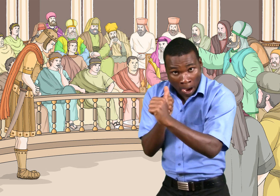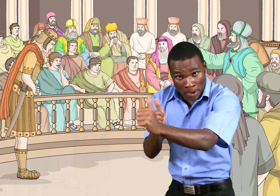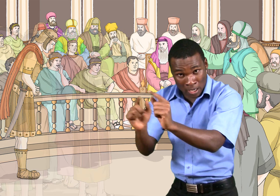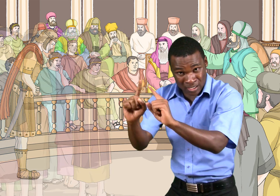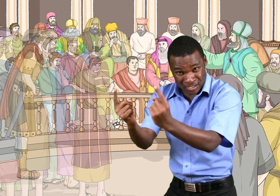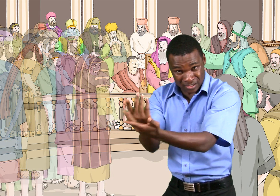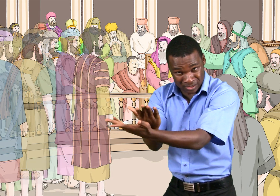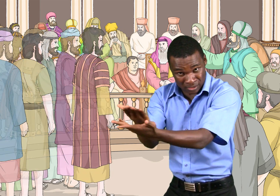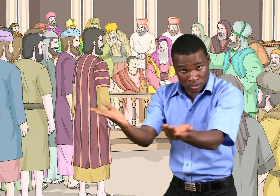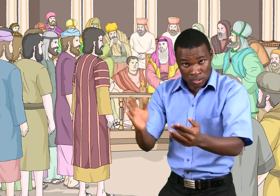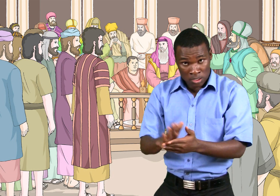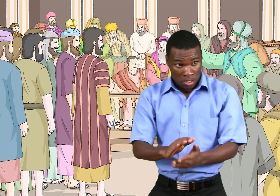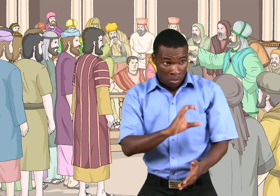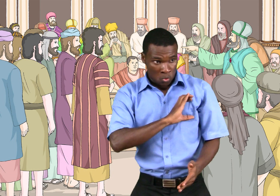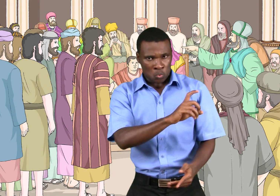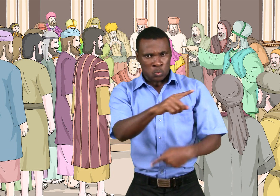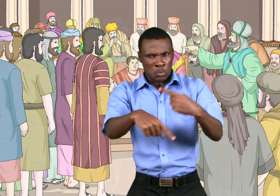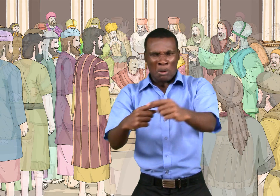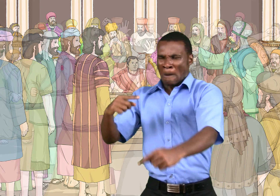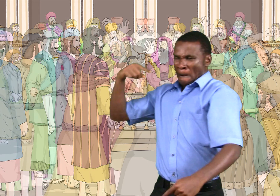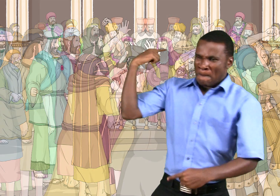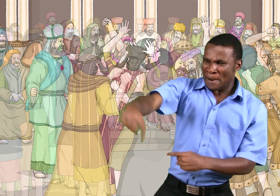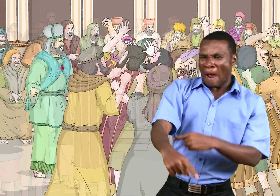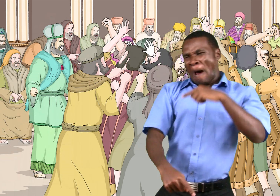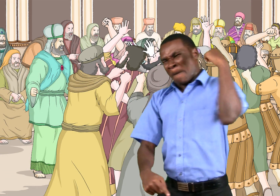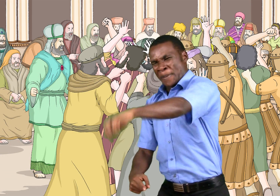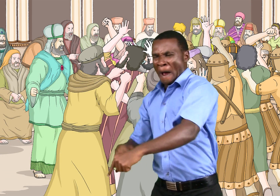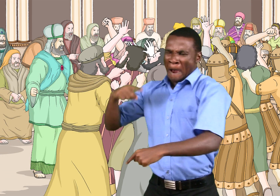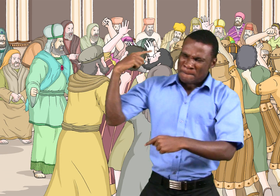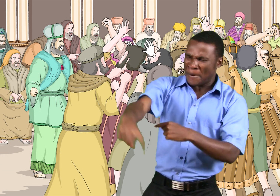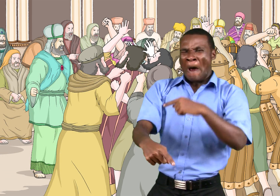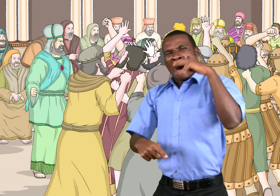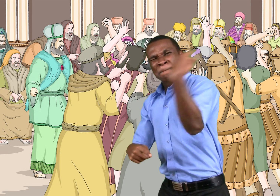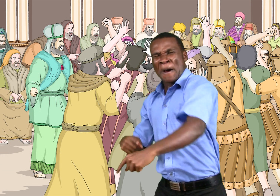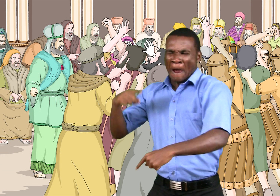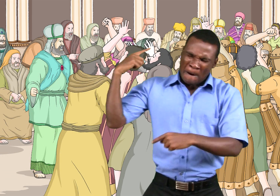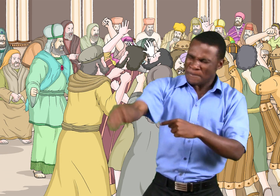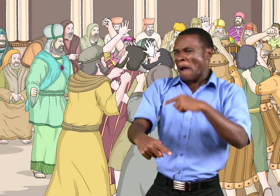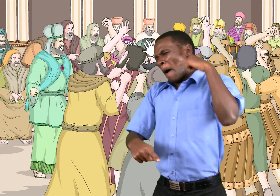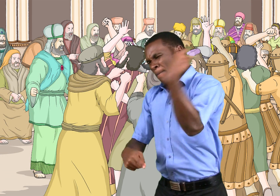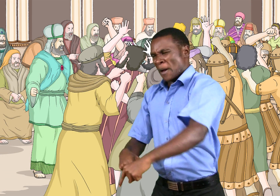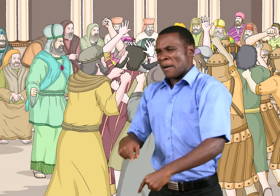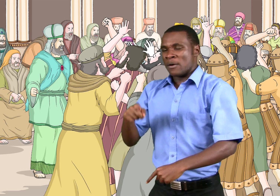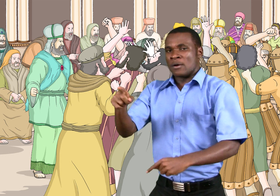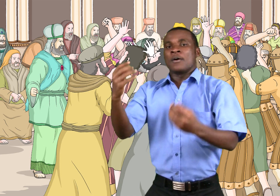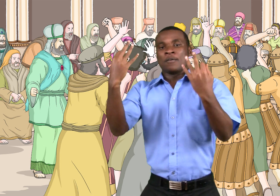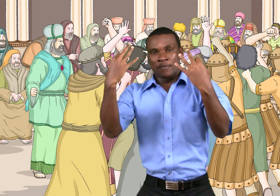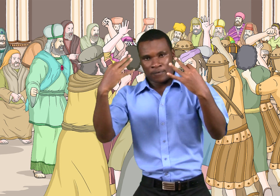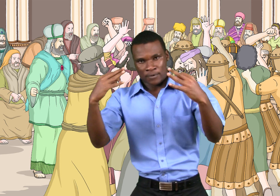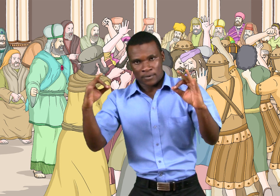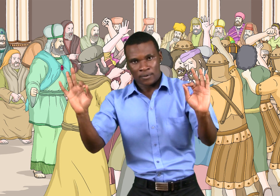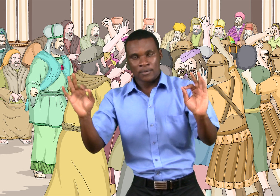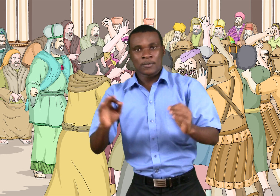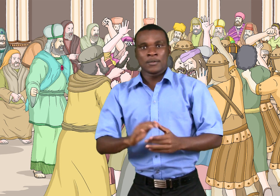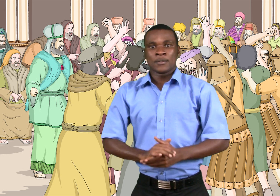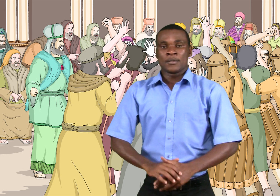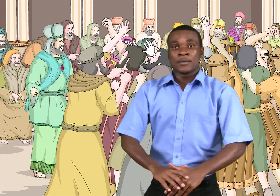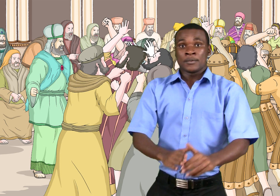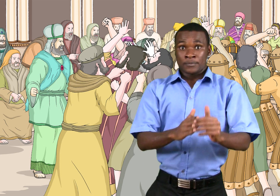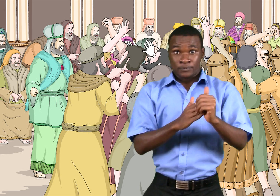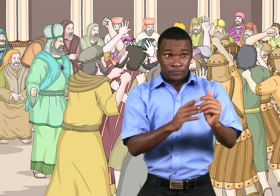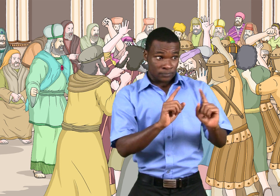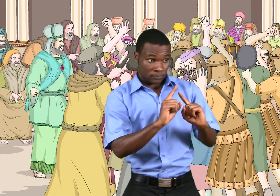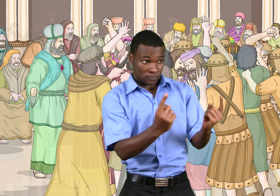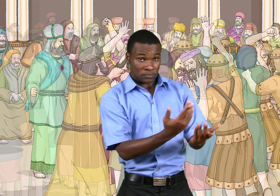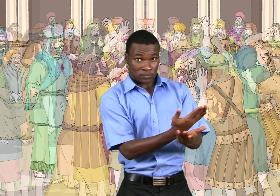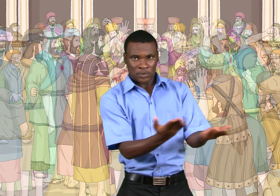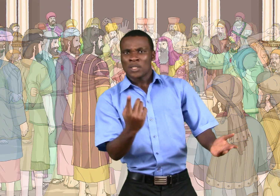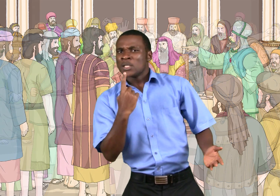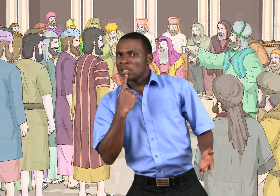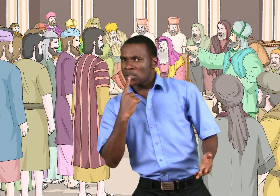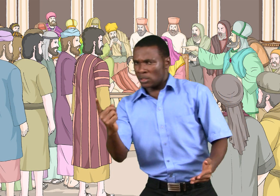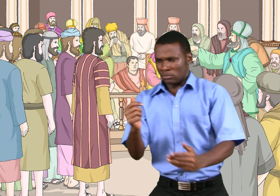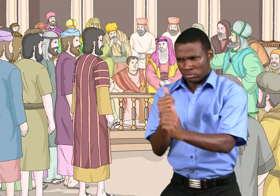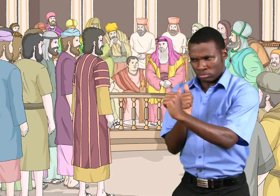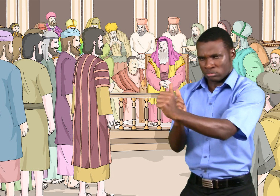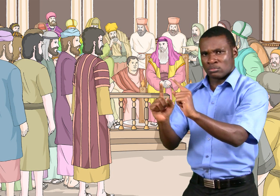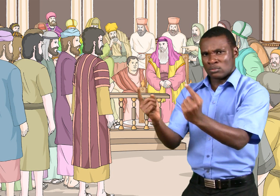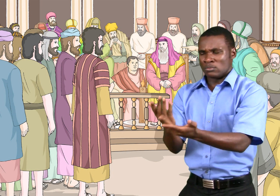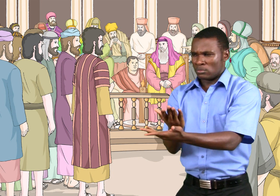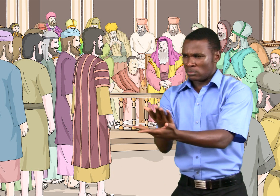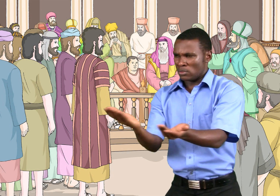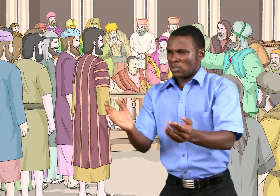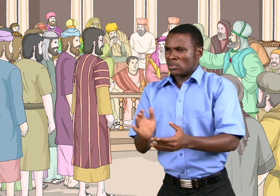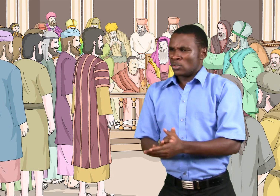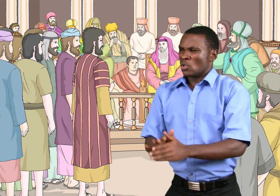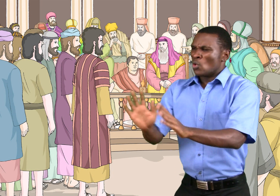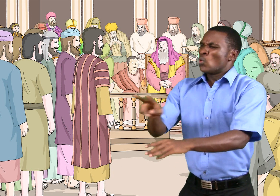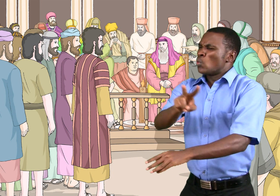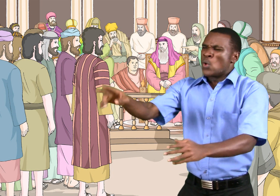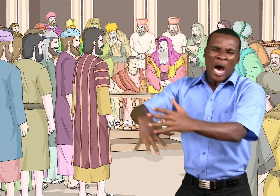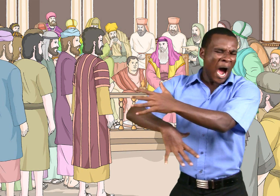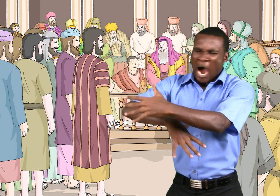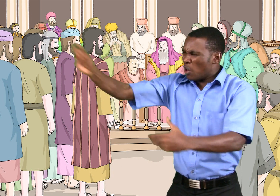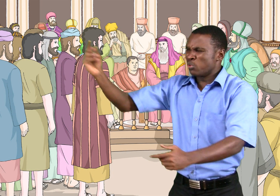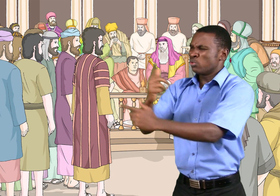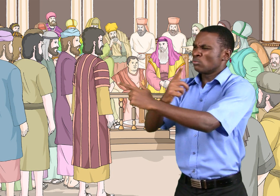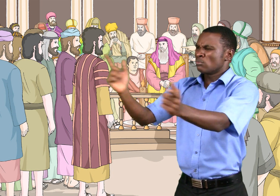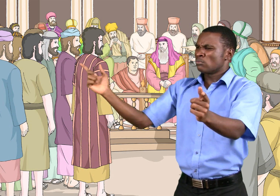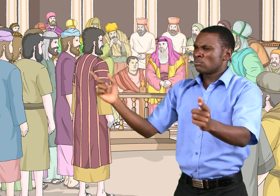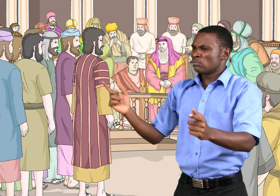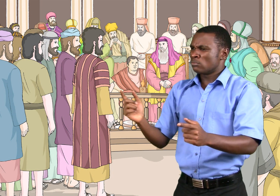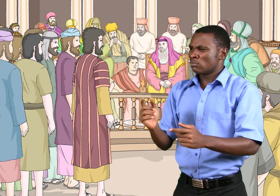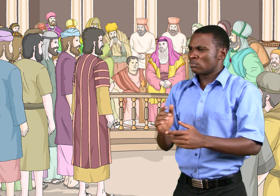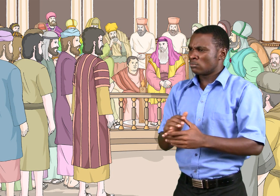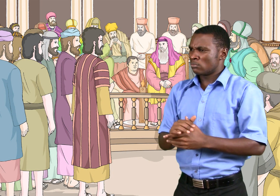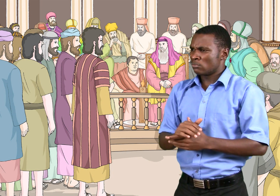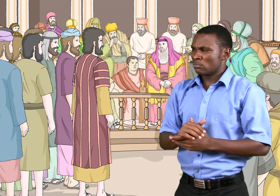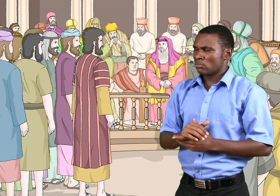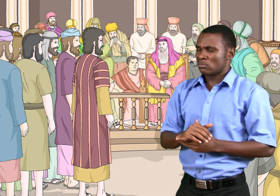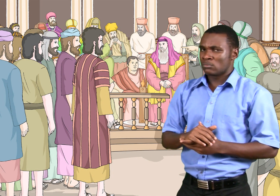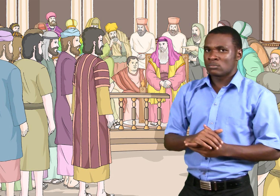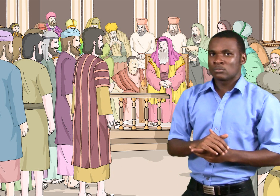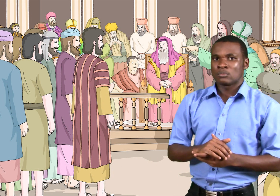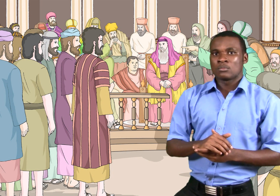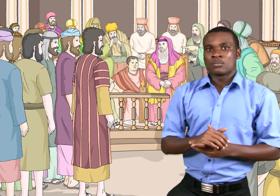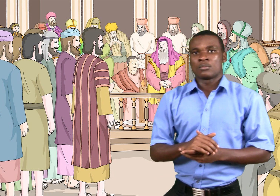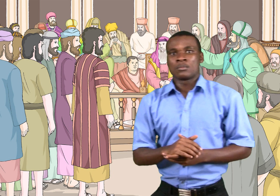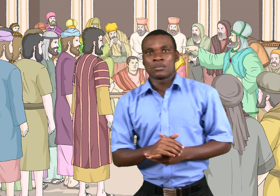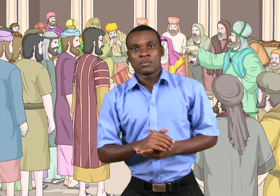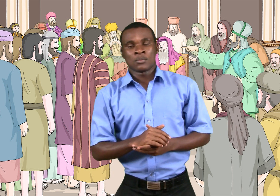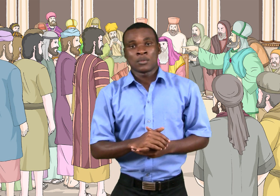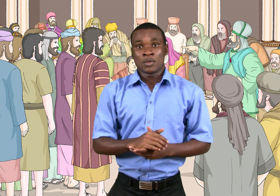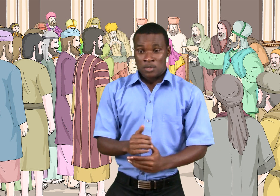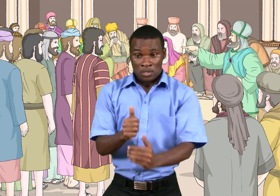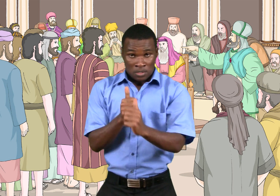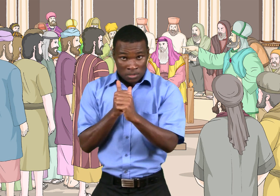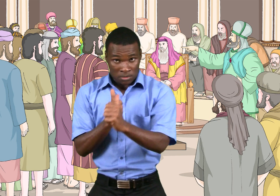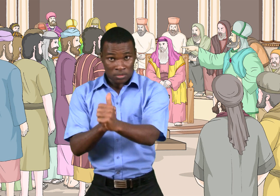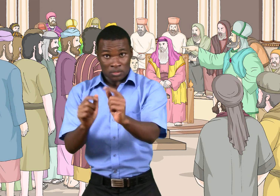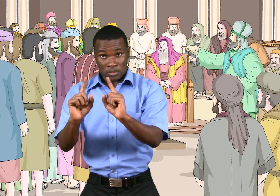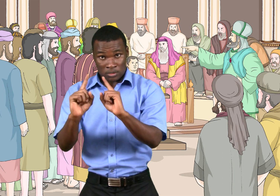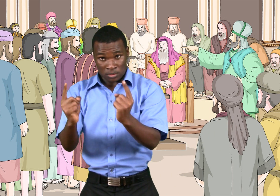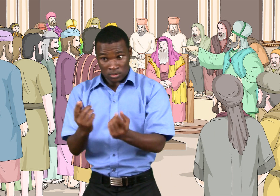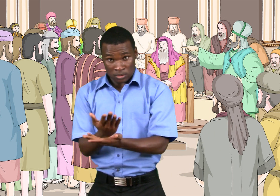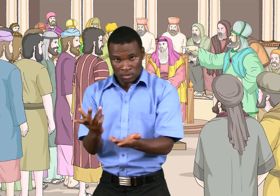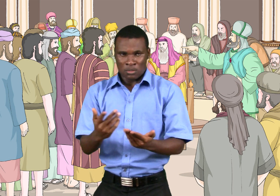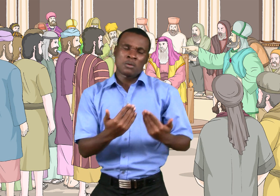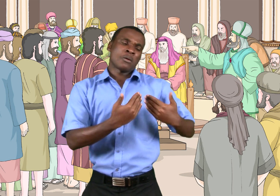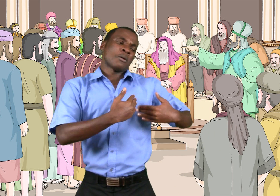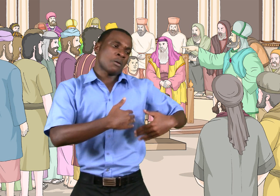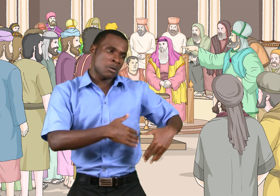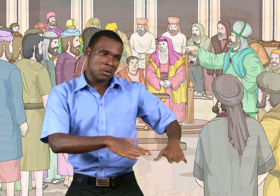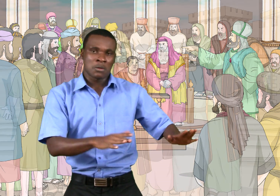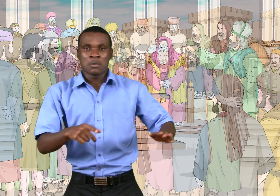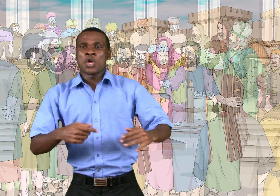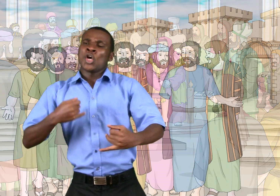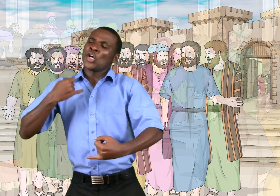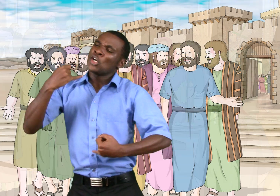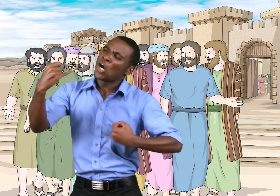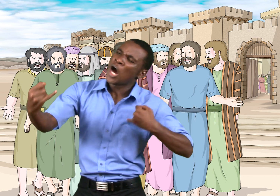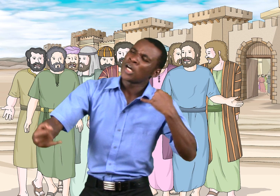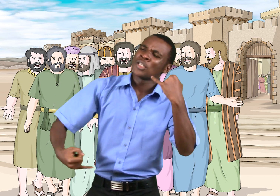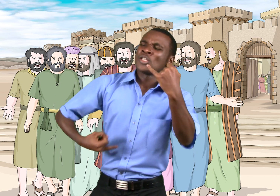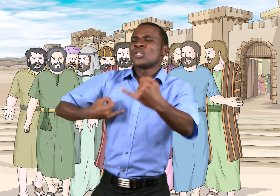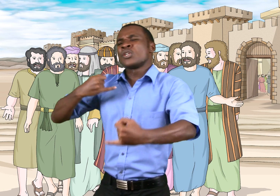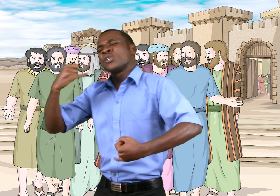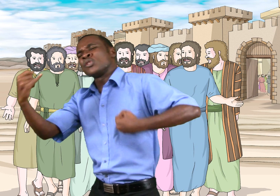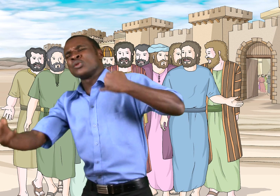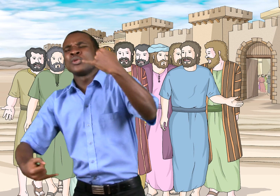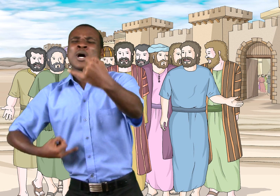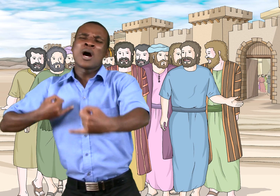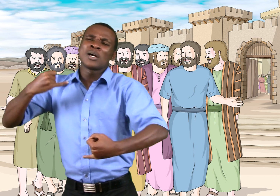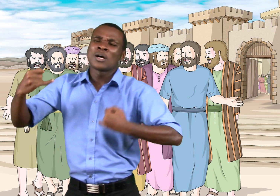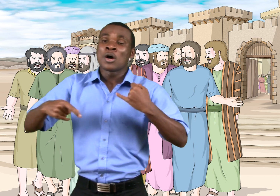They called the apostles in and had them flogged. Then they ordered them not to speak in the name of Jesus, and released them.